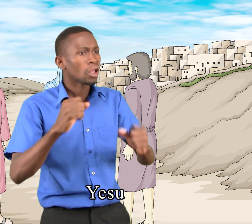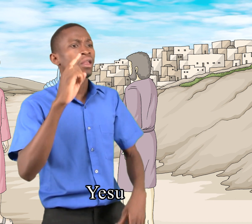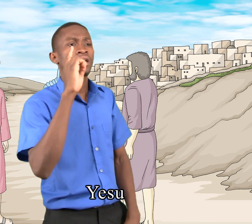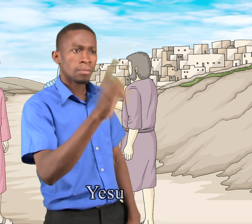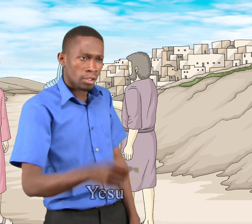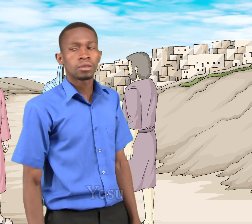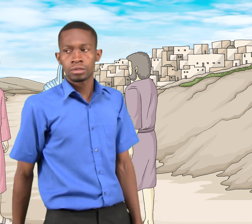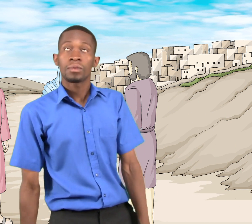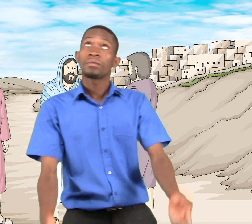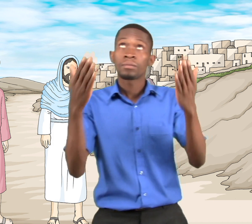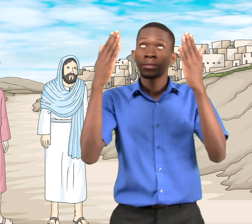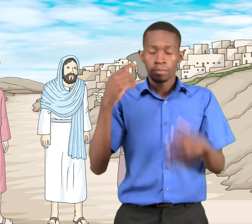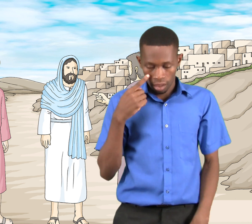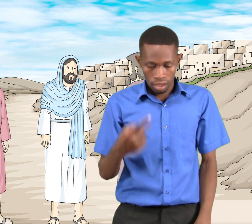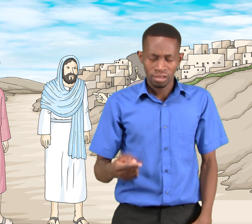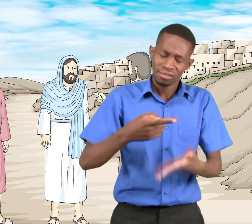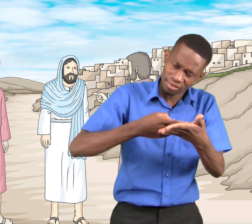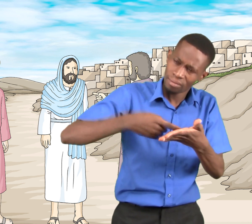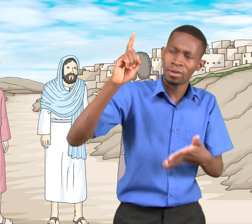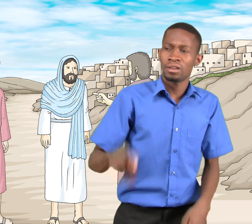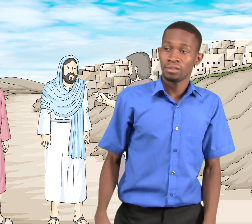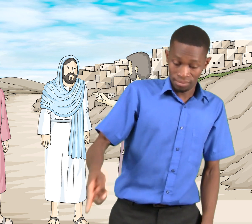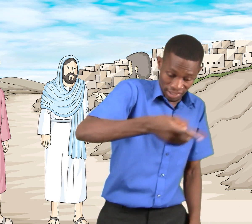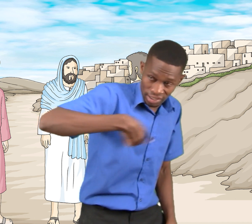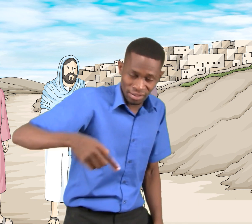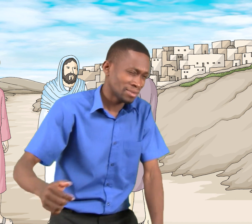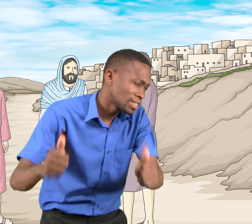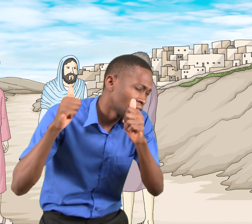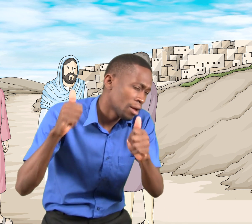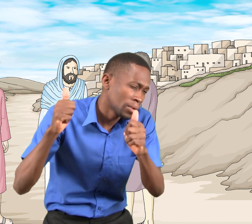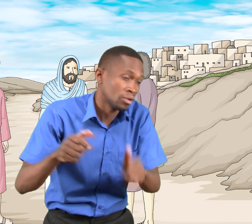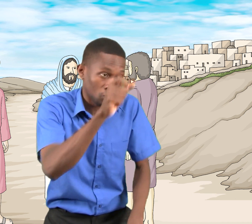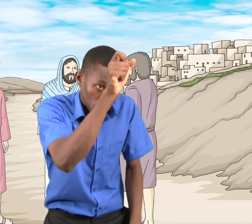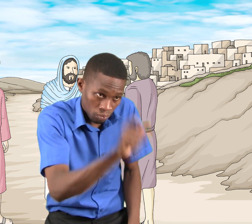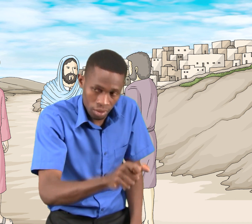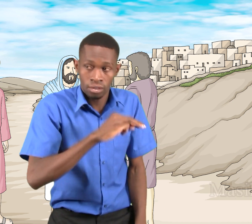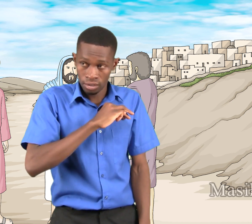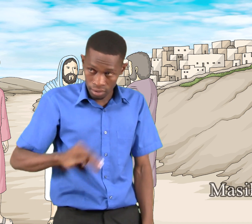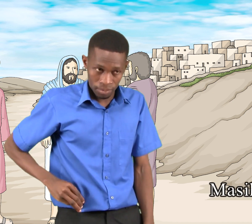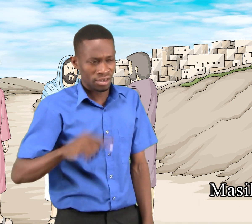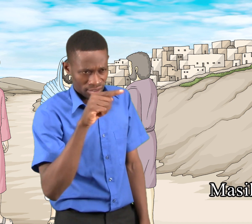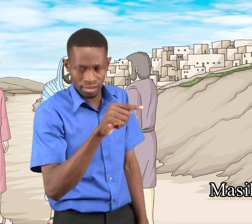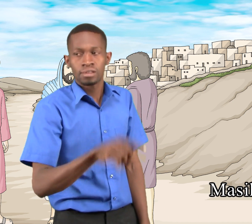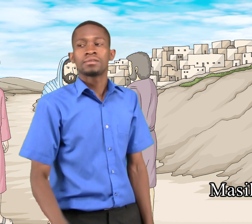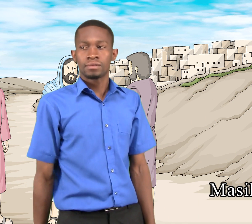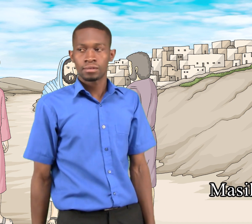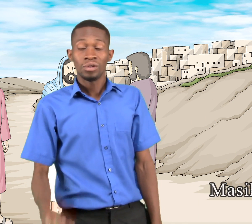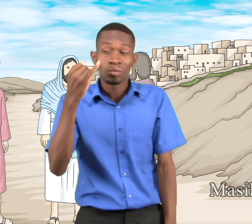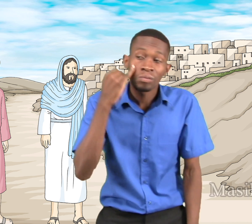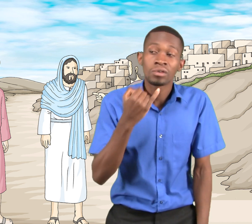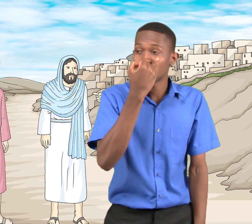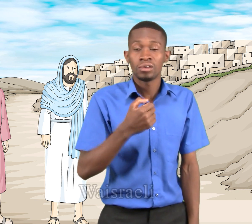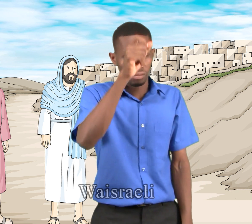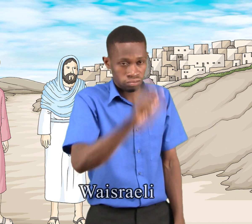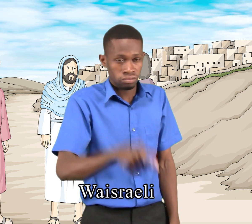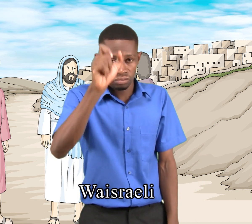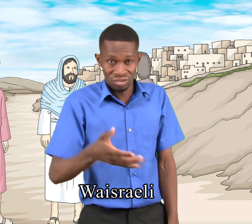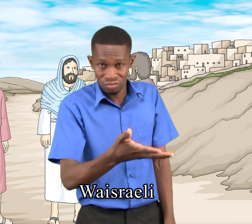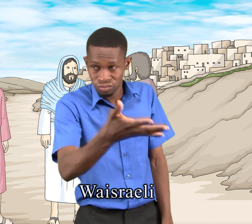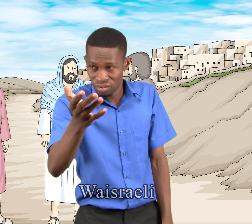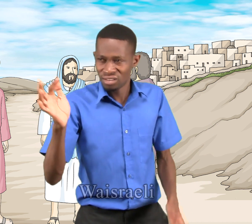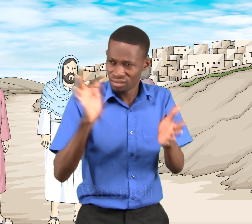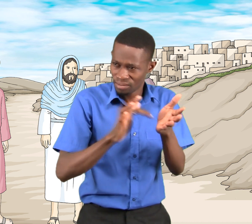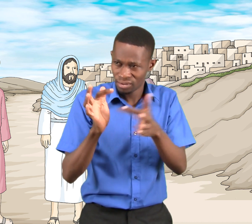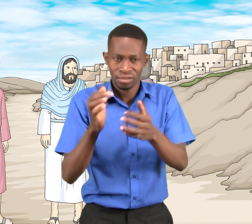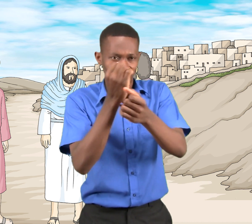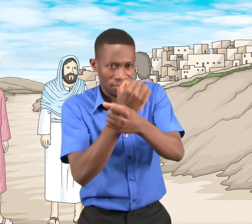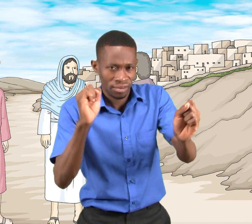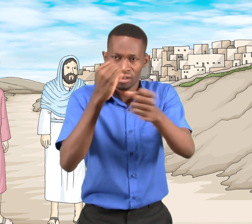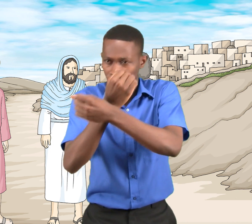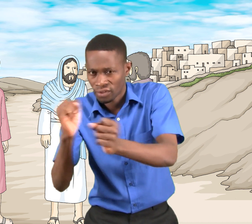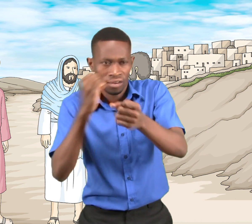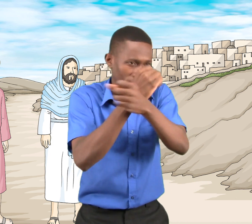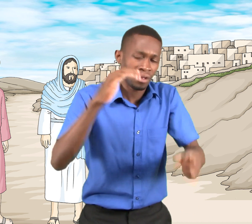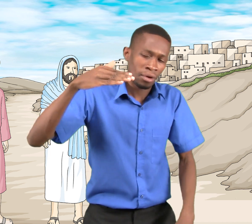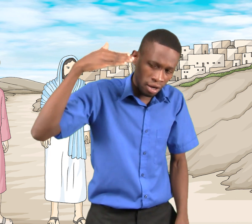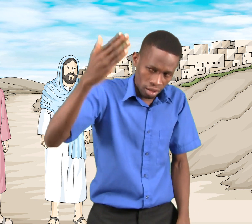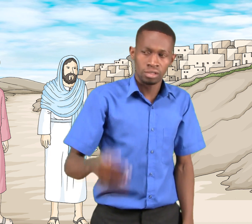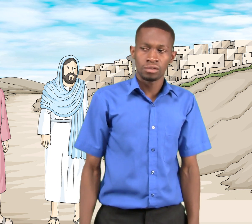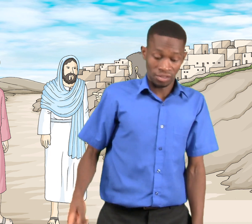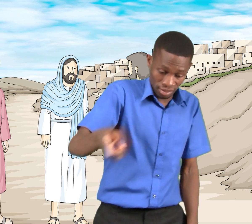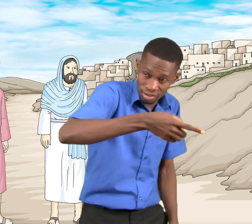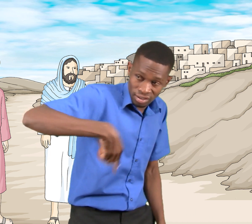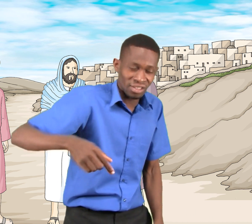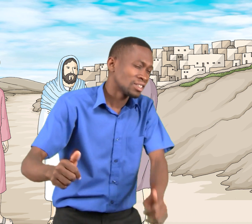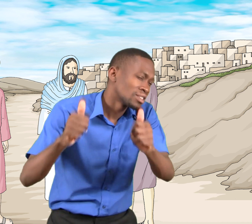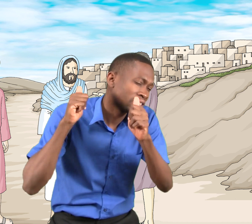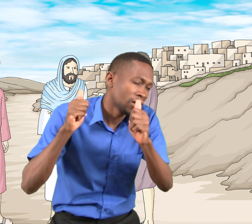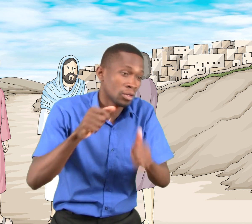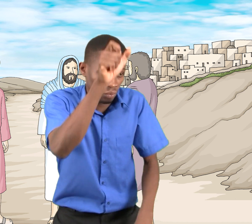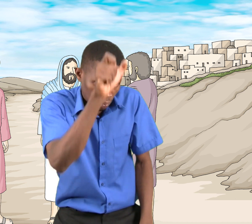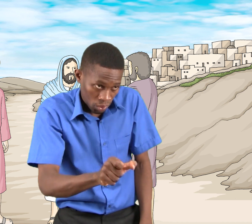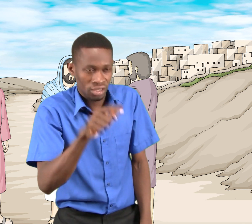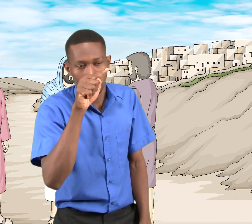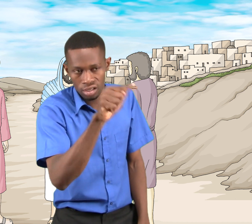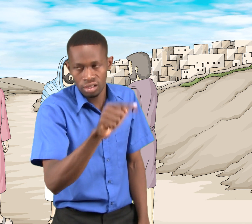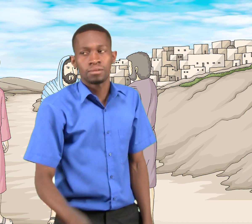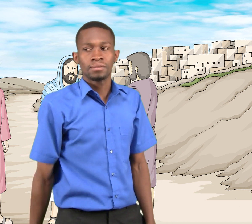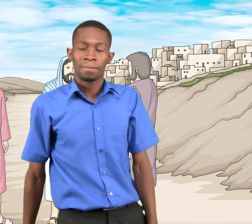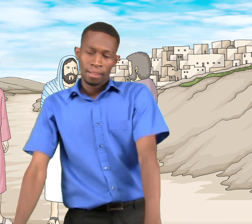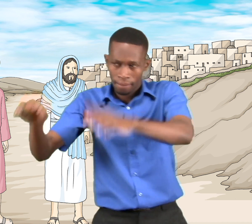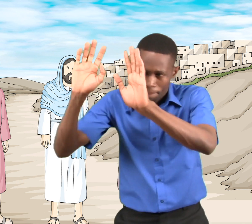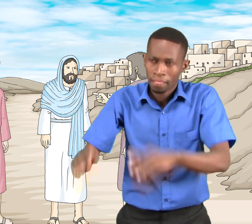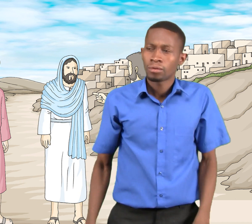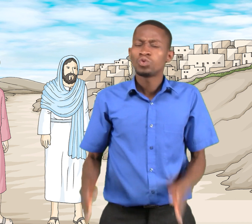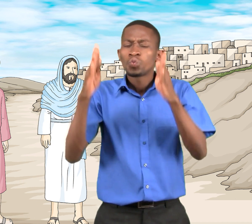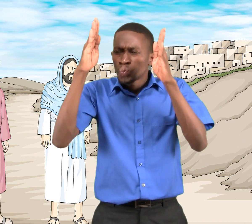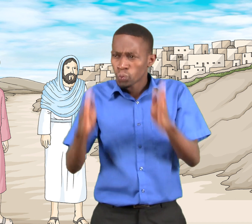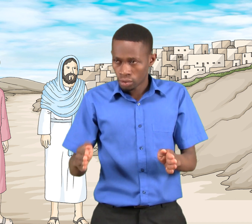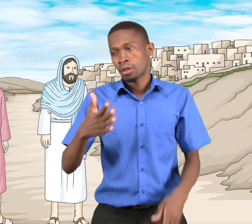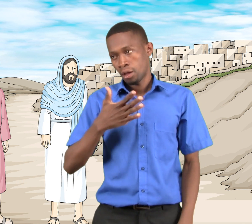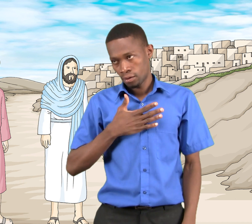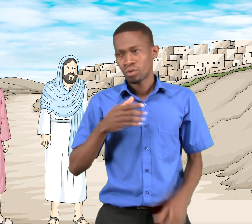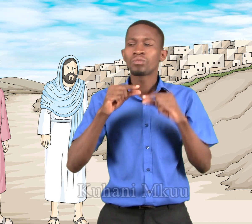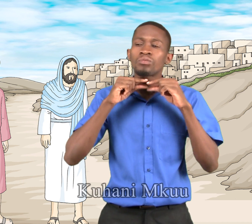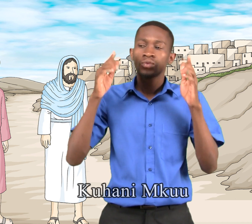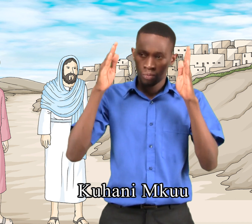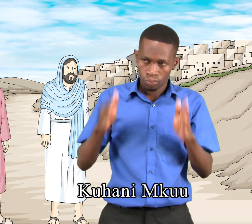“This man was a prophet, powerful in speech and action before God and all the people.